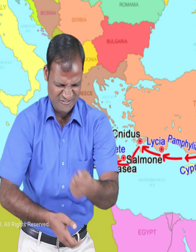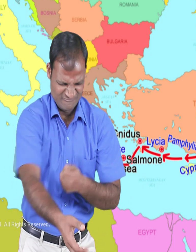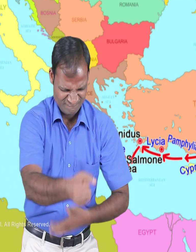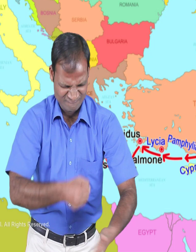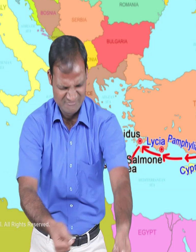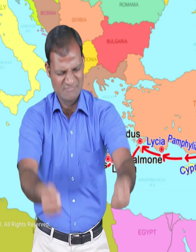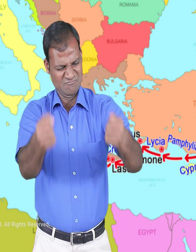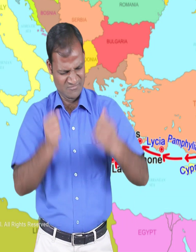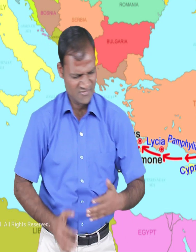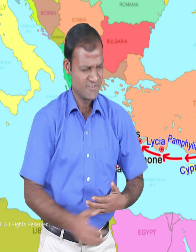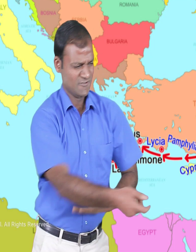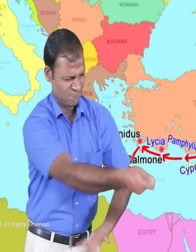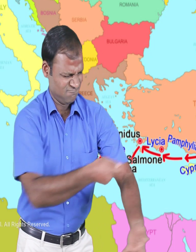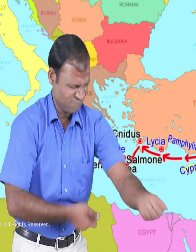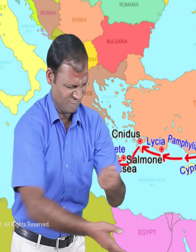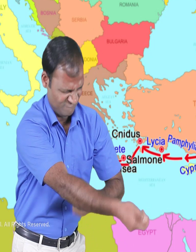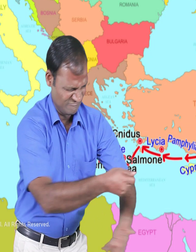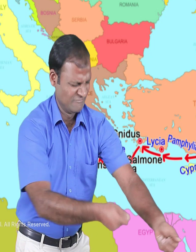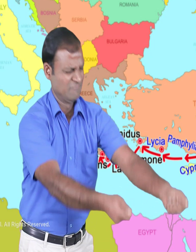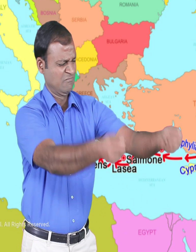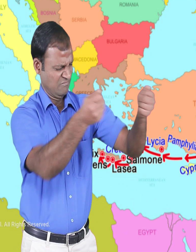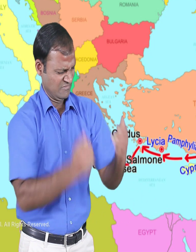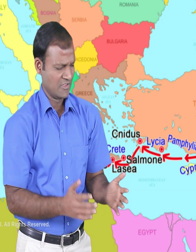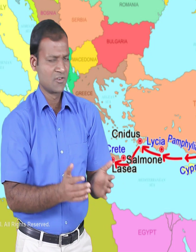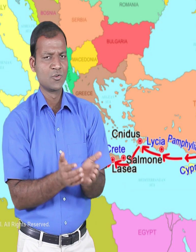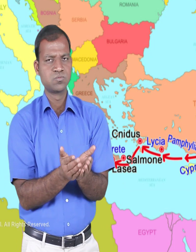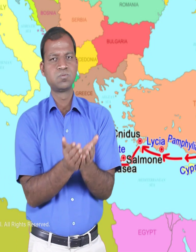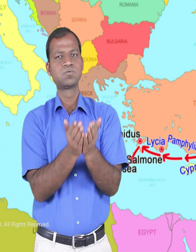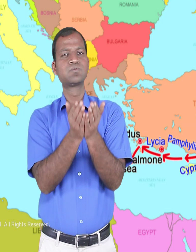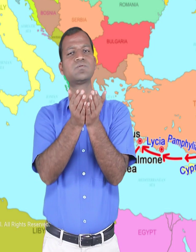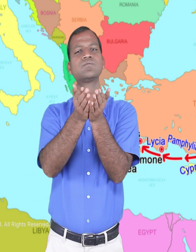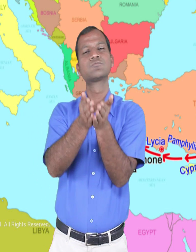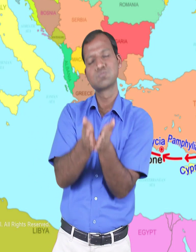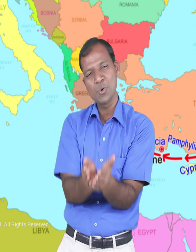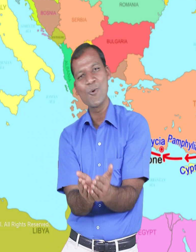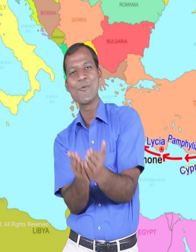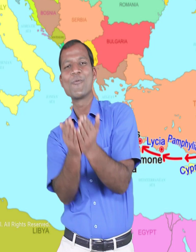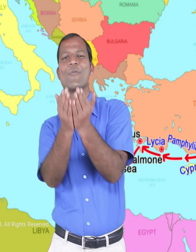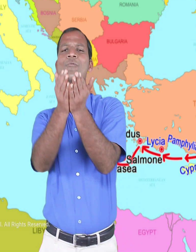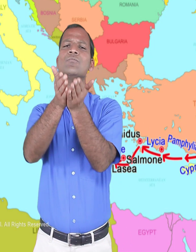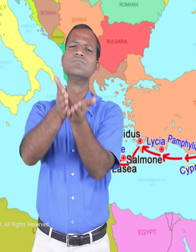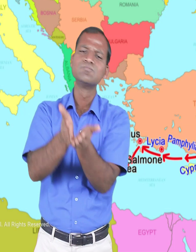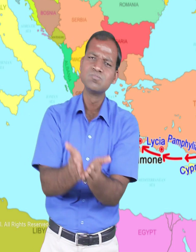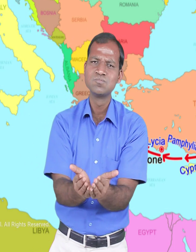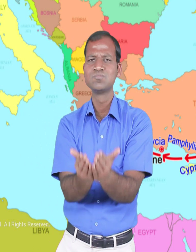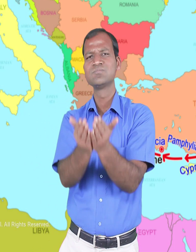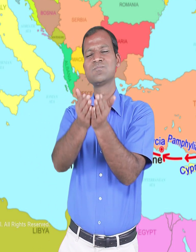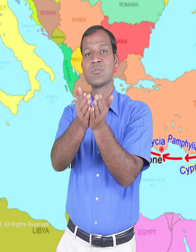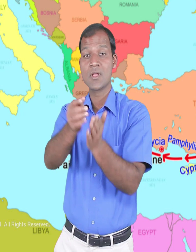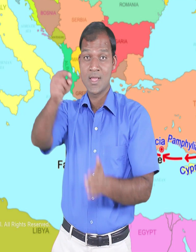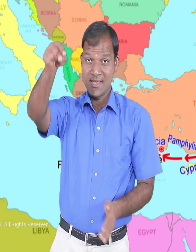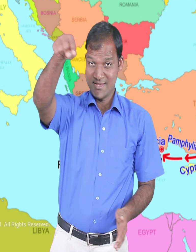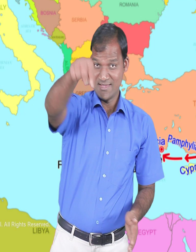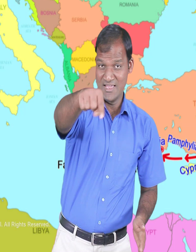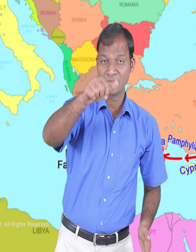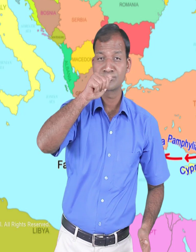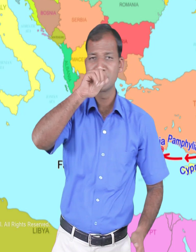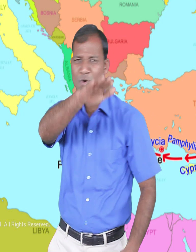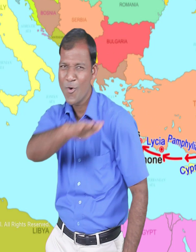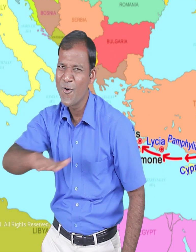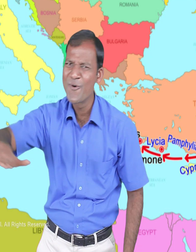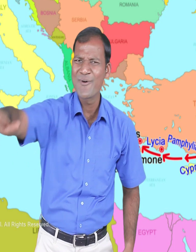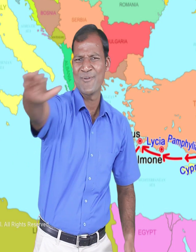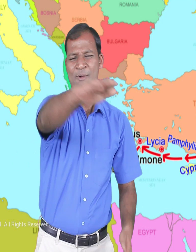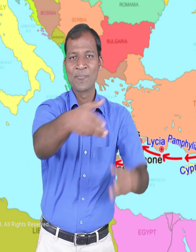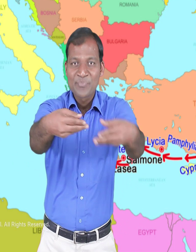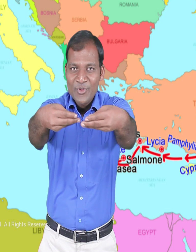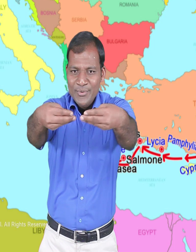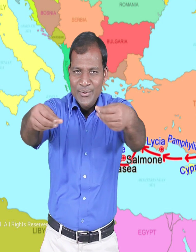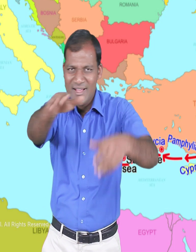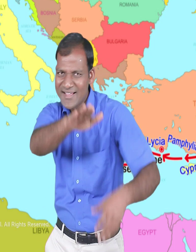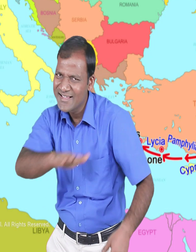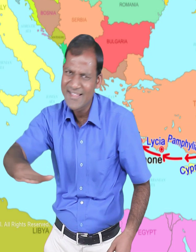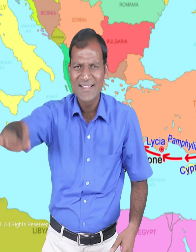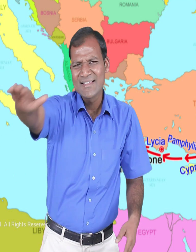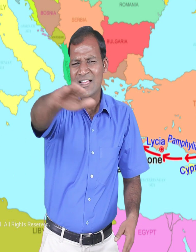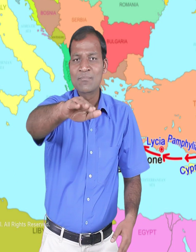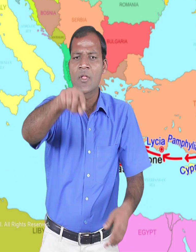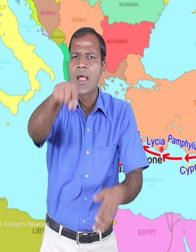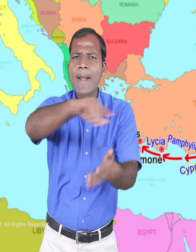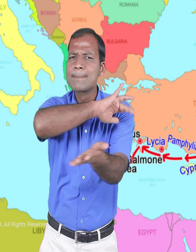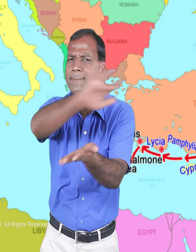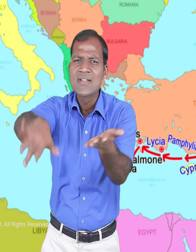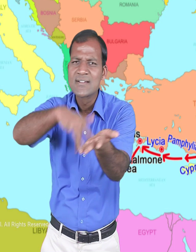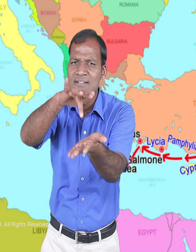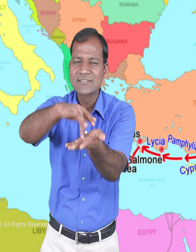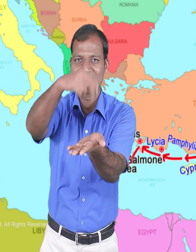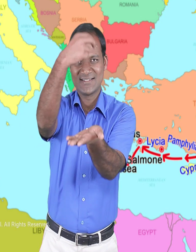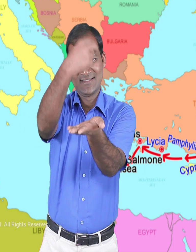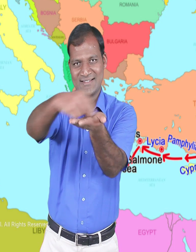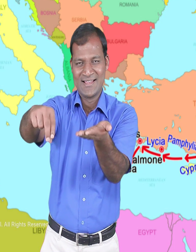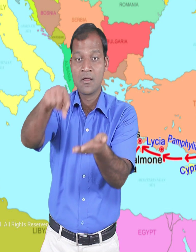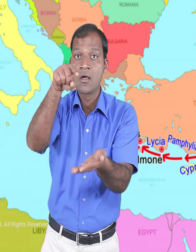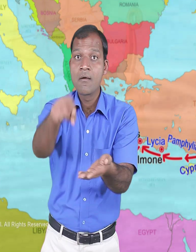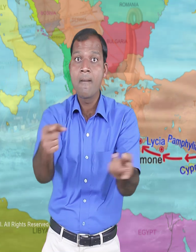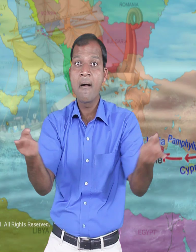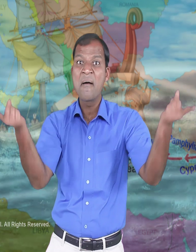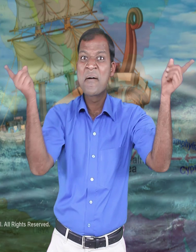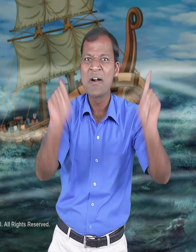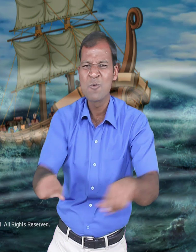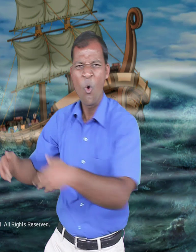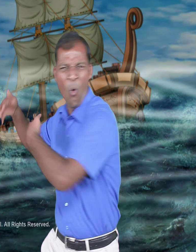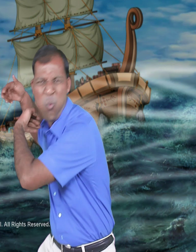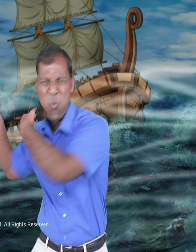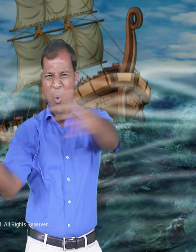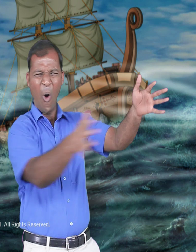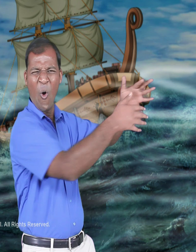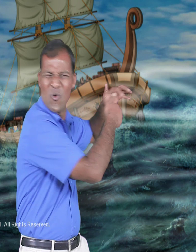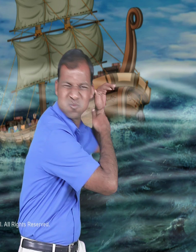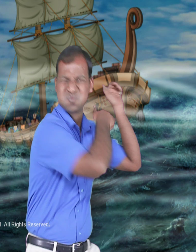So they weighed anchor and sailed along, hugging the coast of Crete.